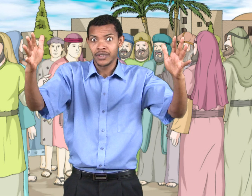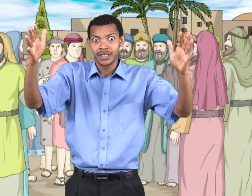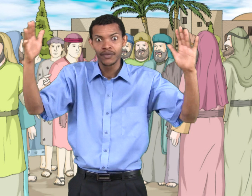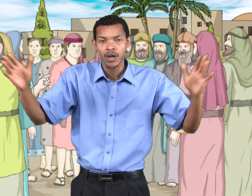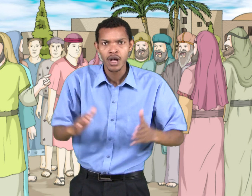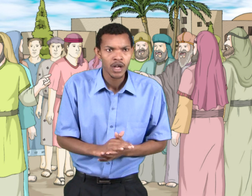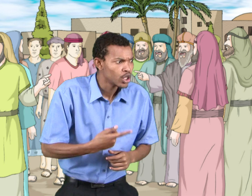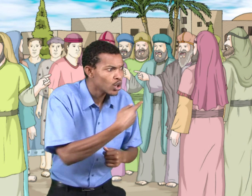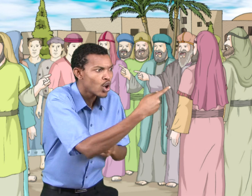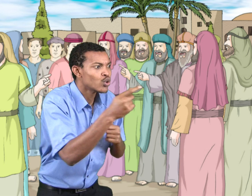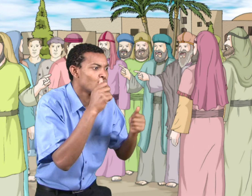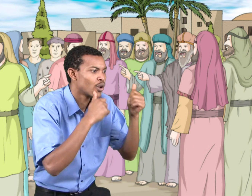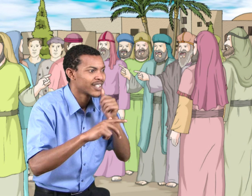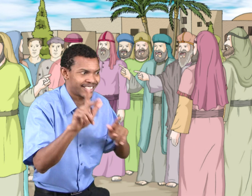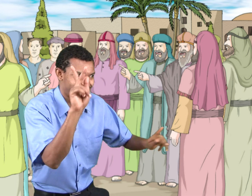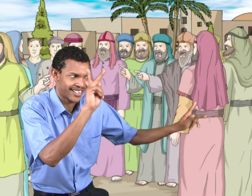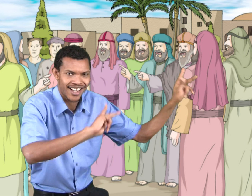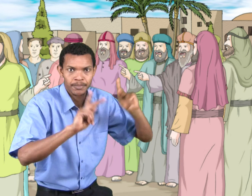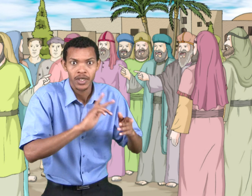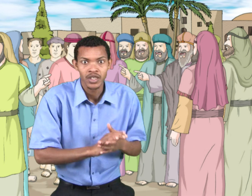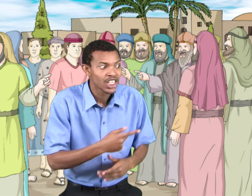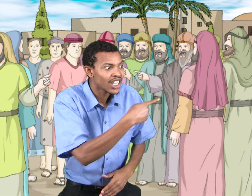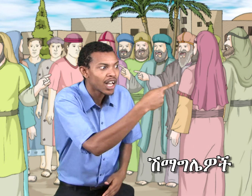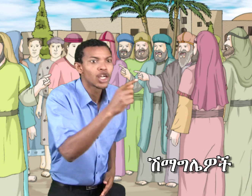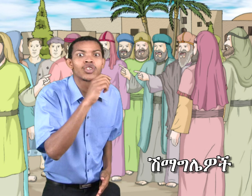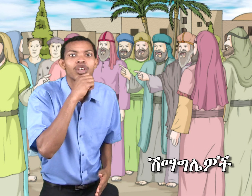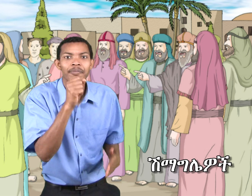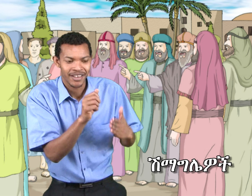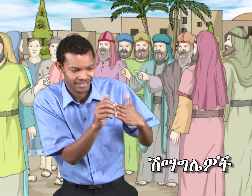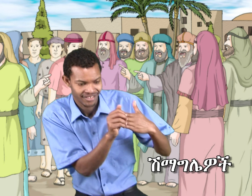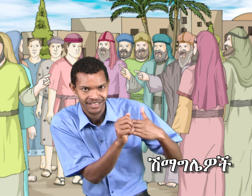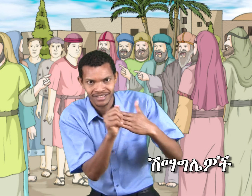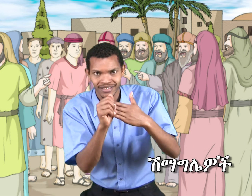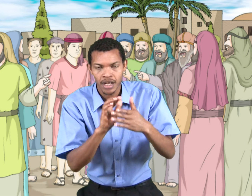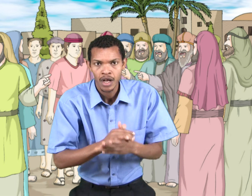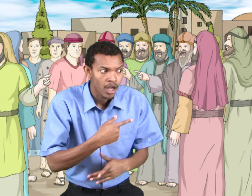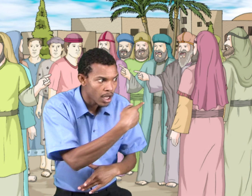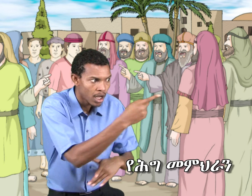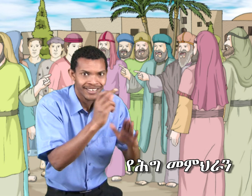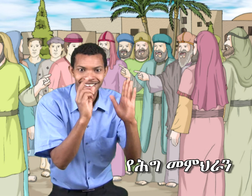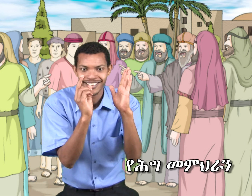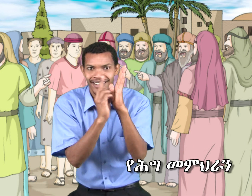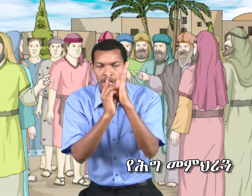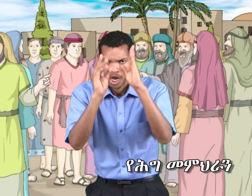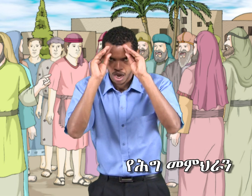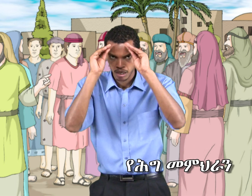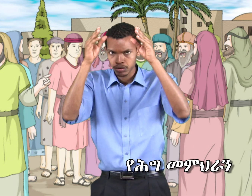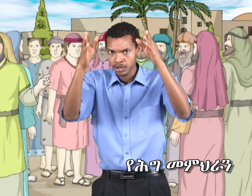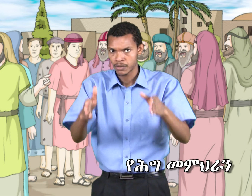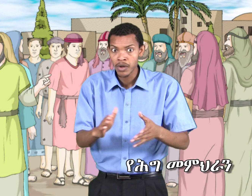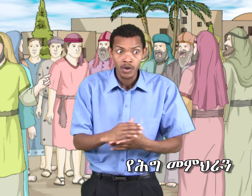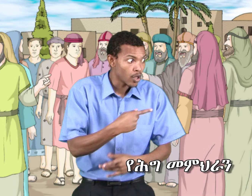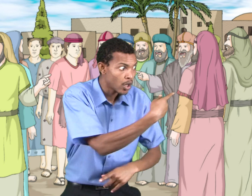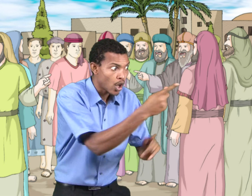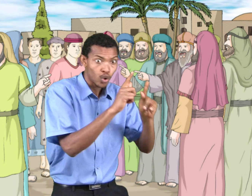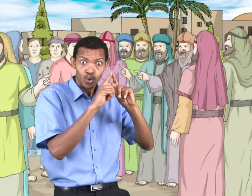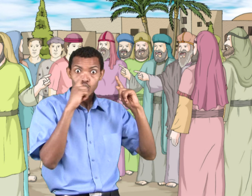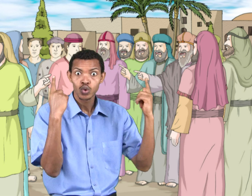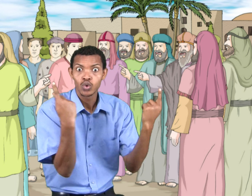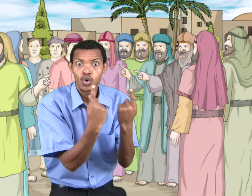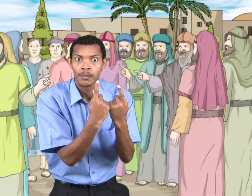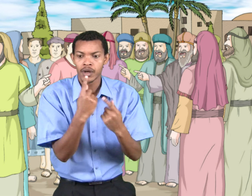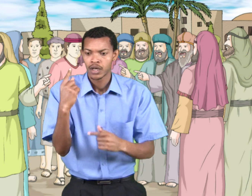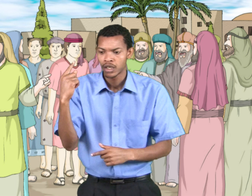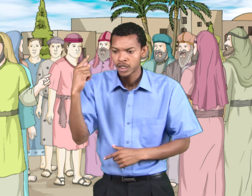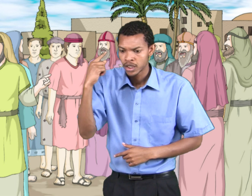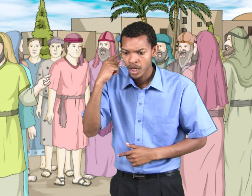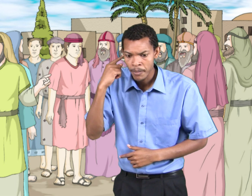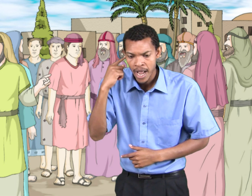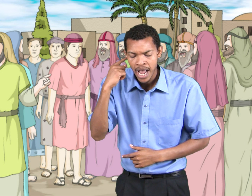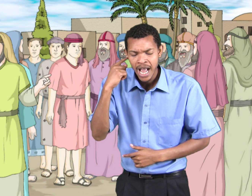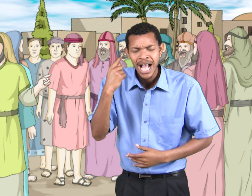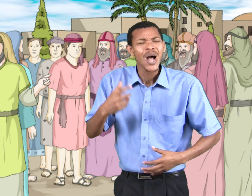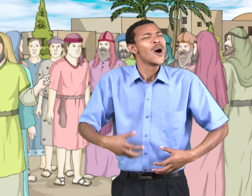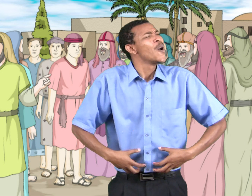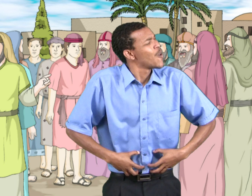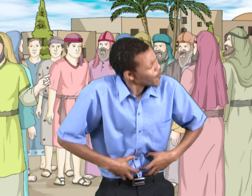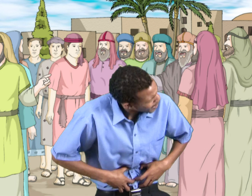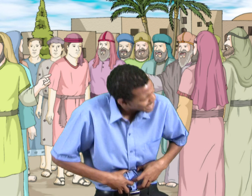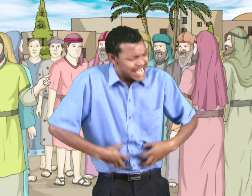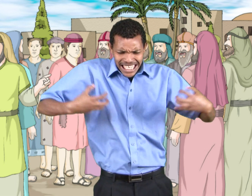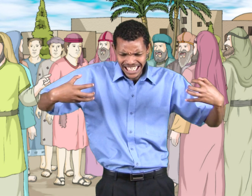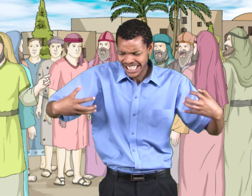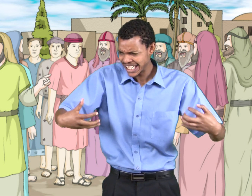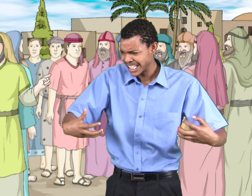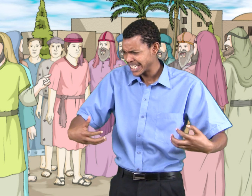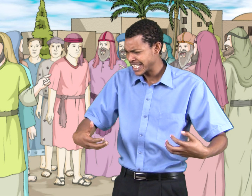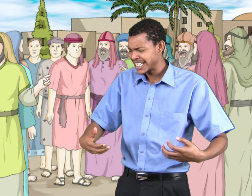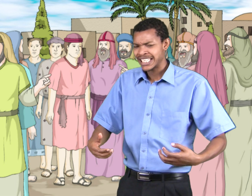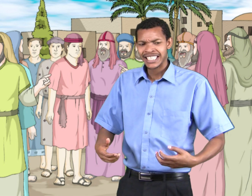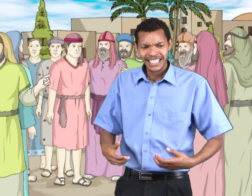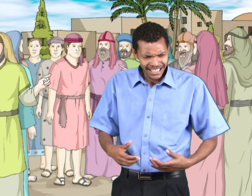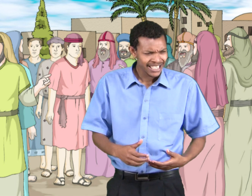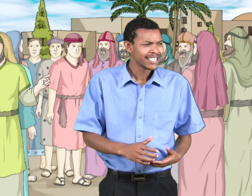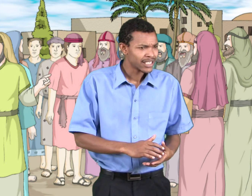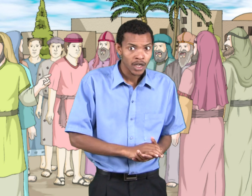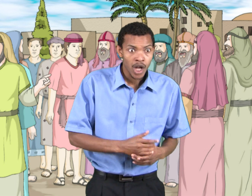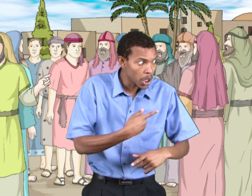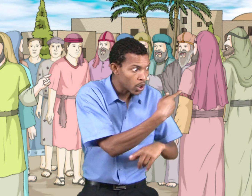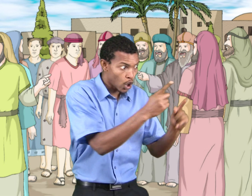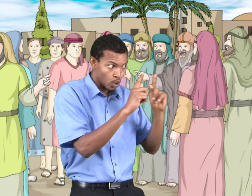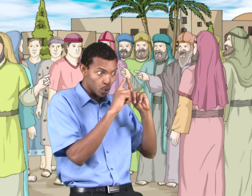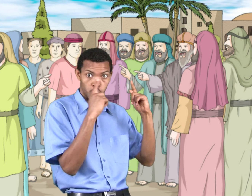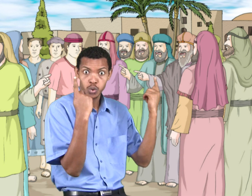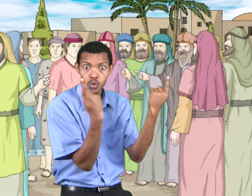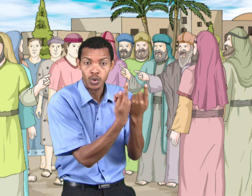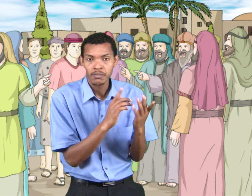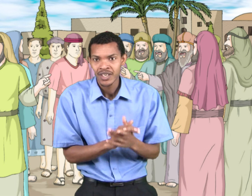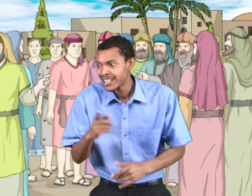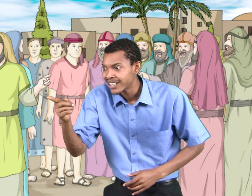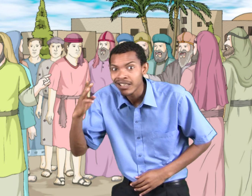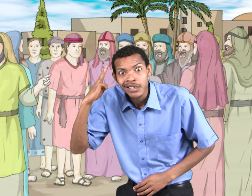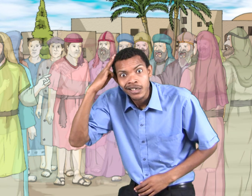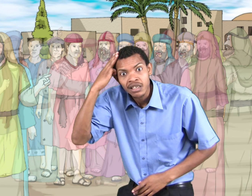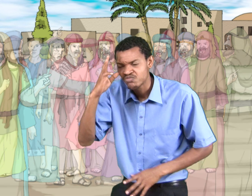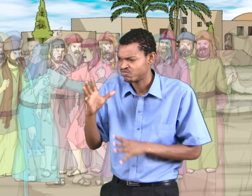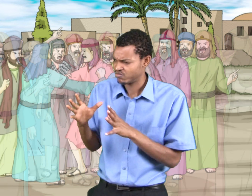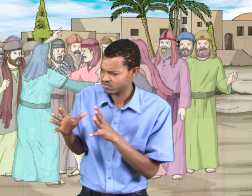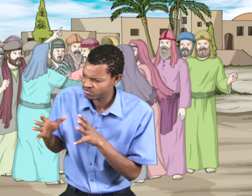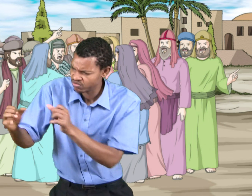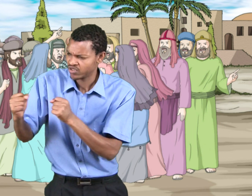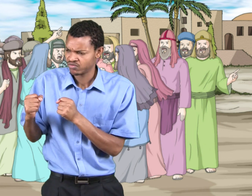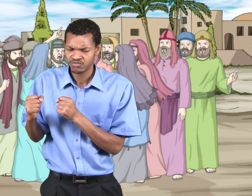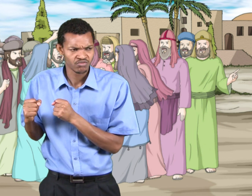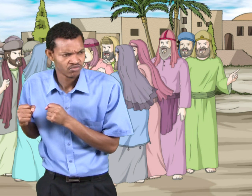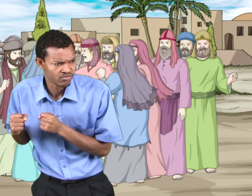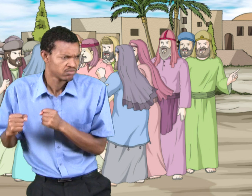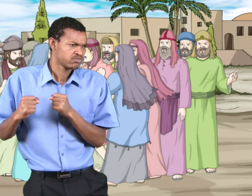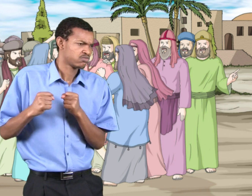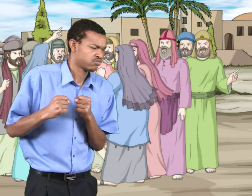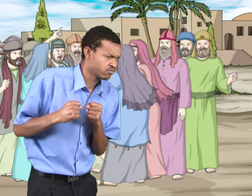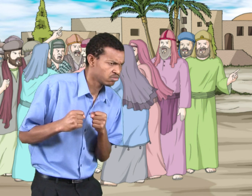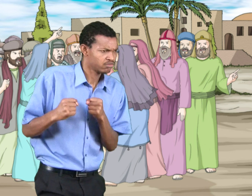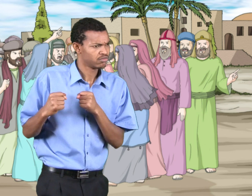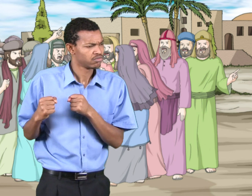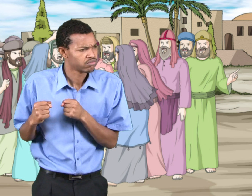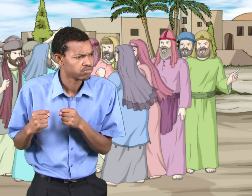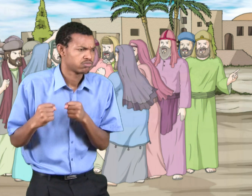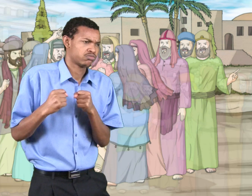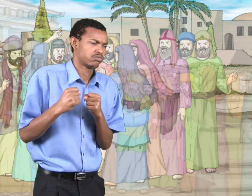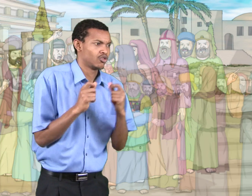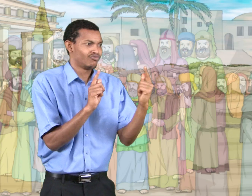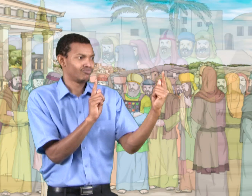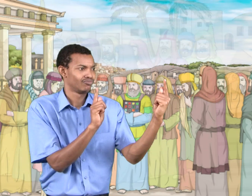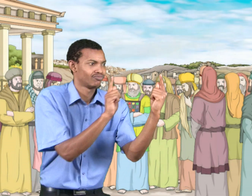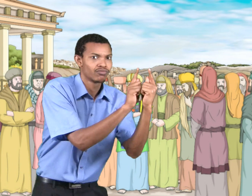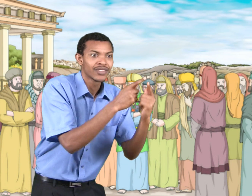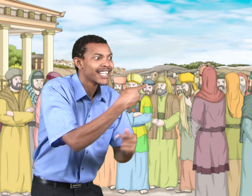So they stirred up the people, elders, and scribes and confronted Stephen.